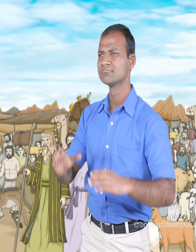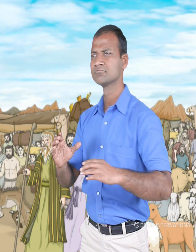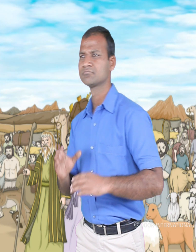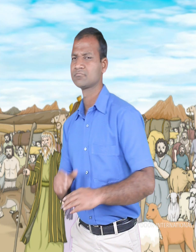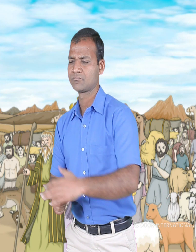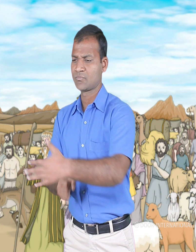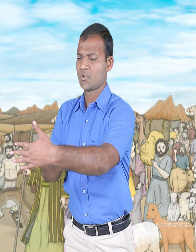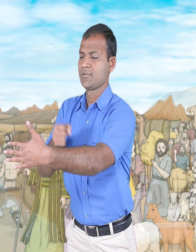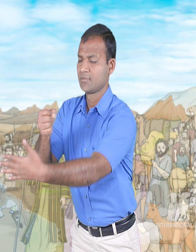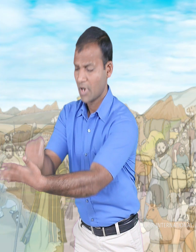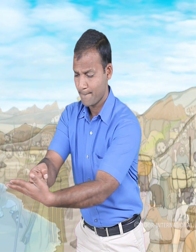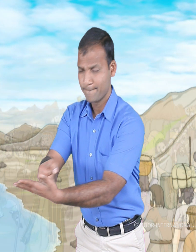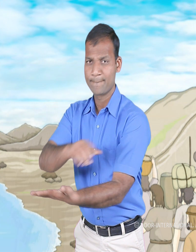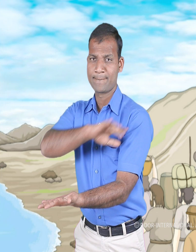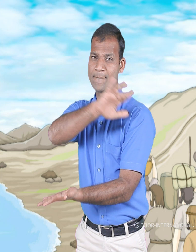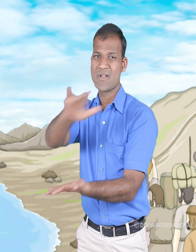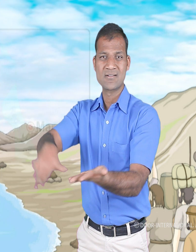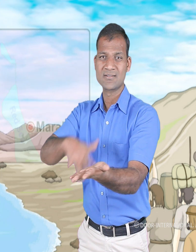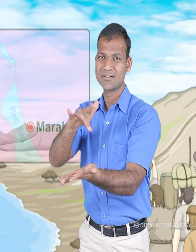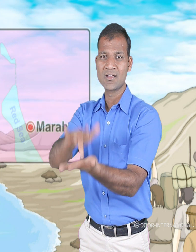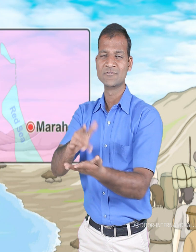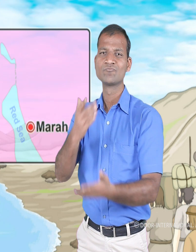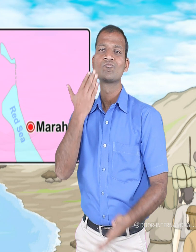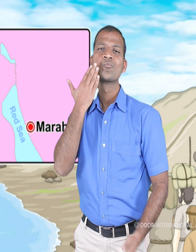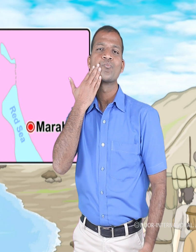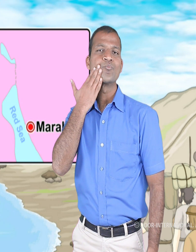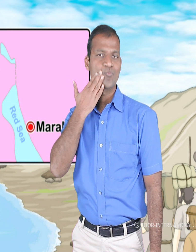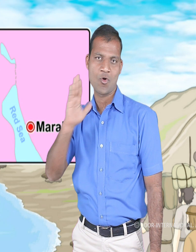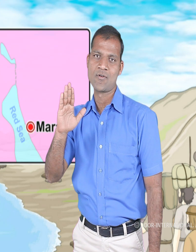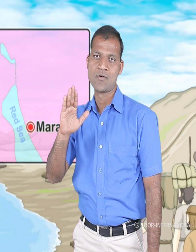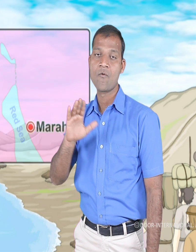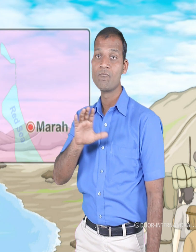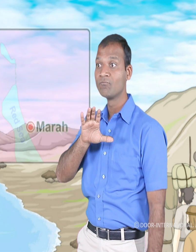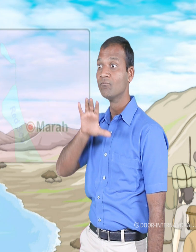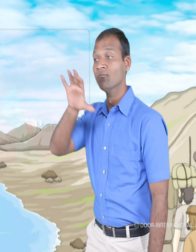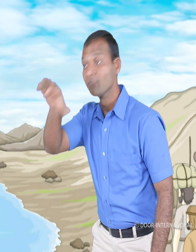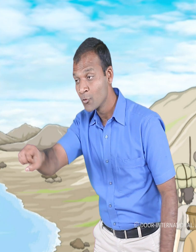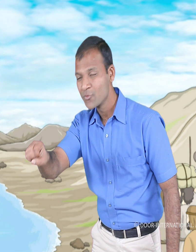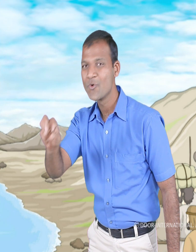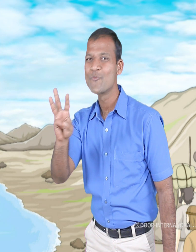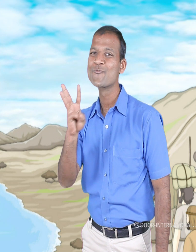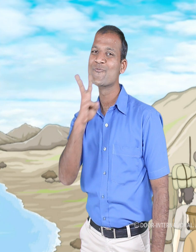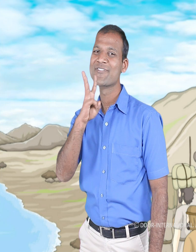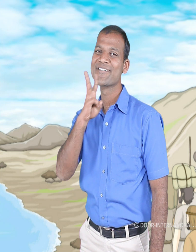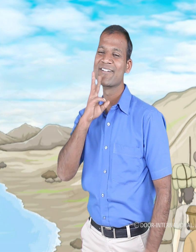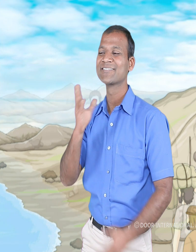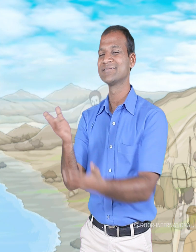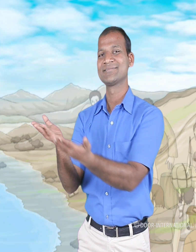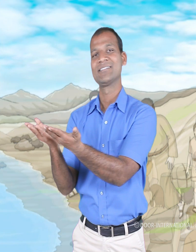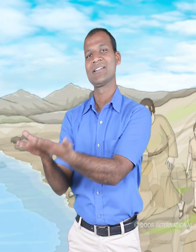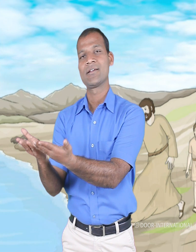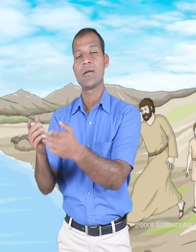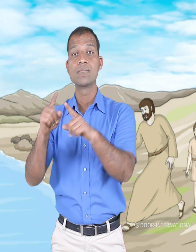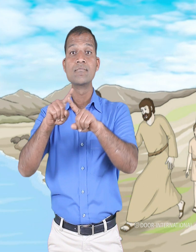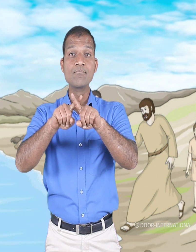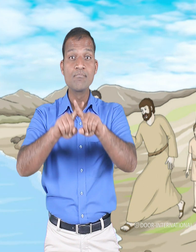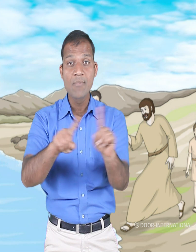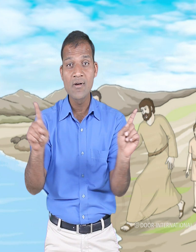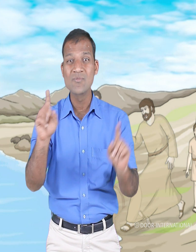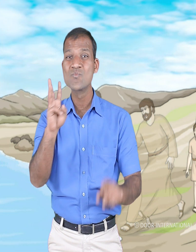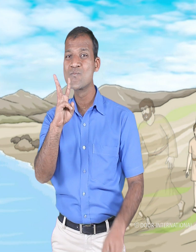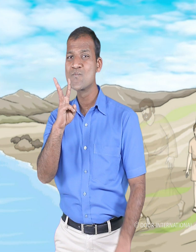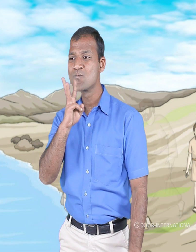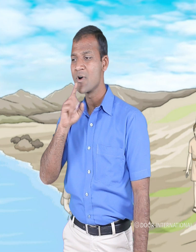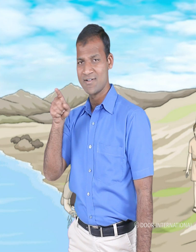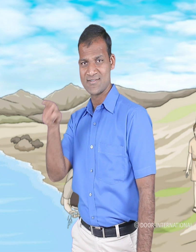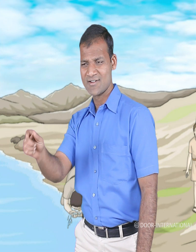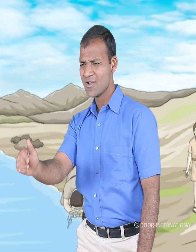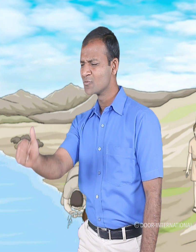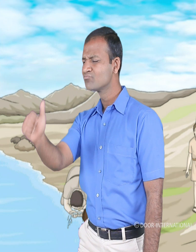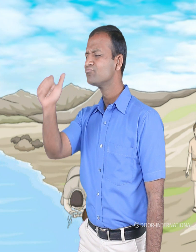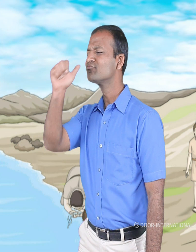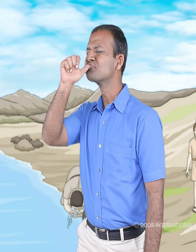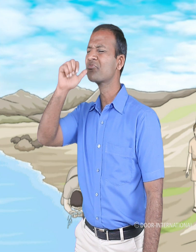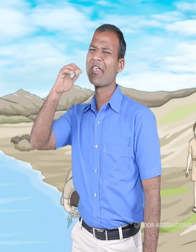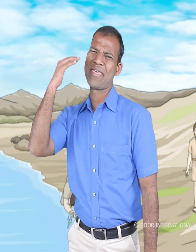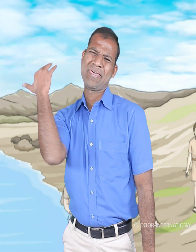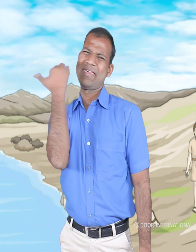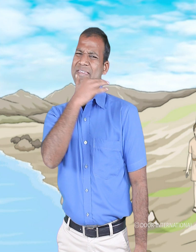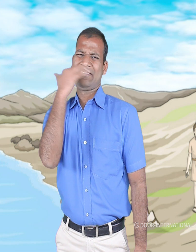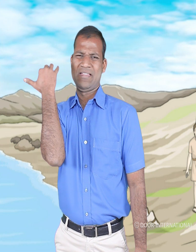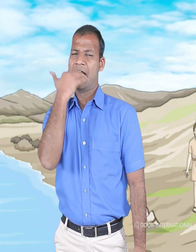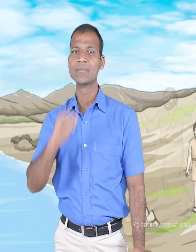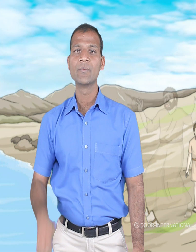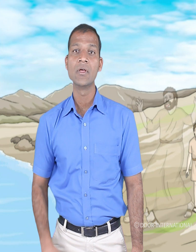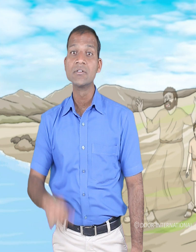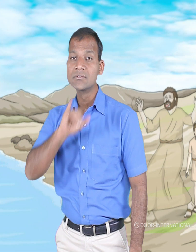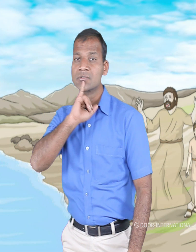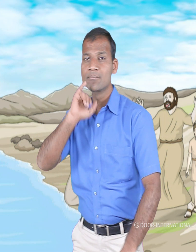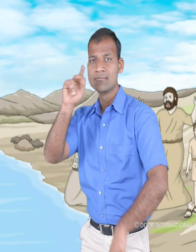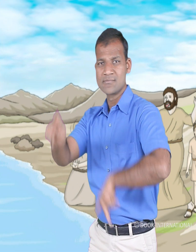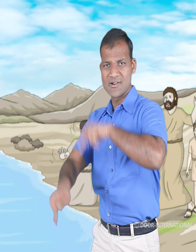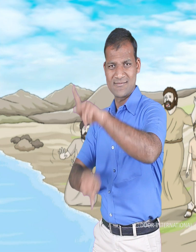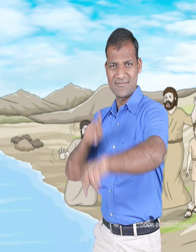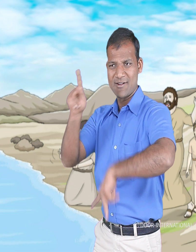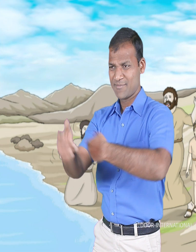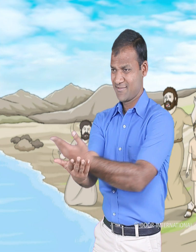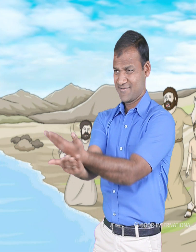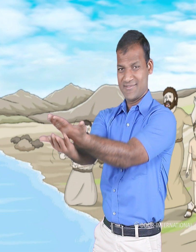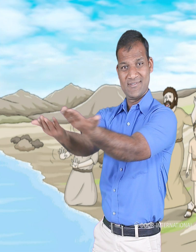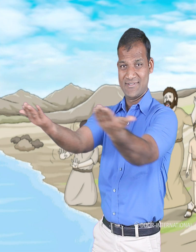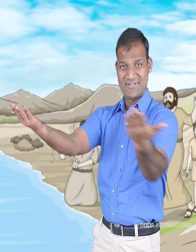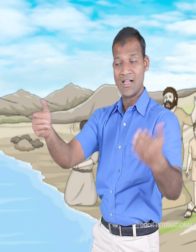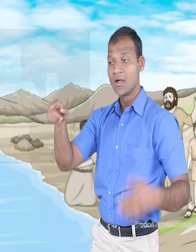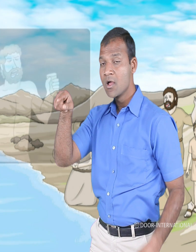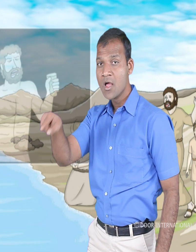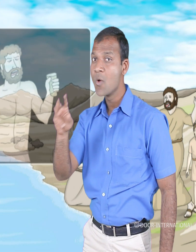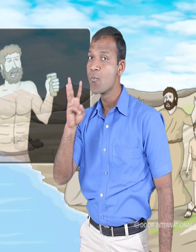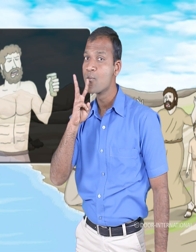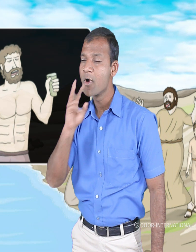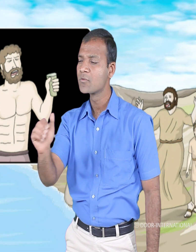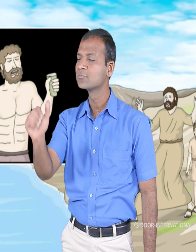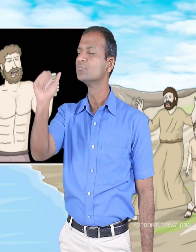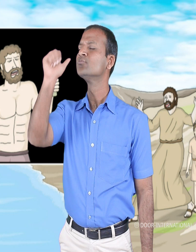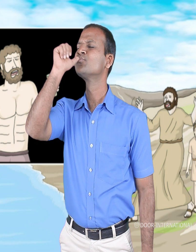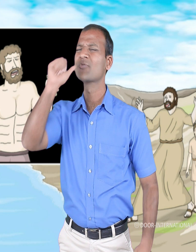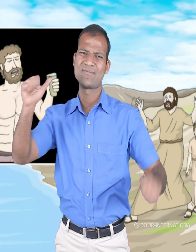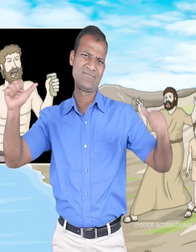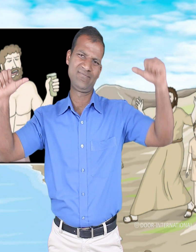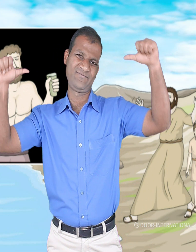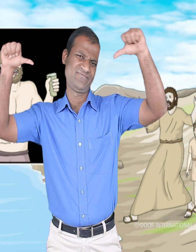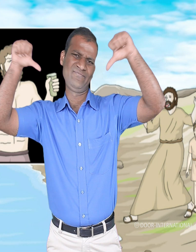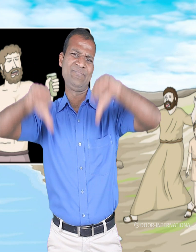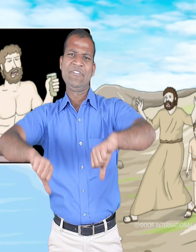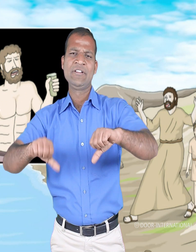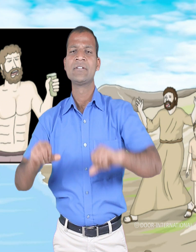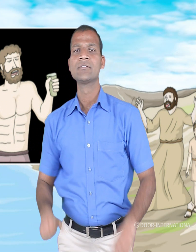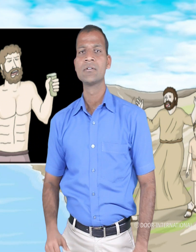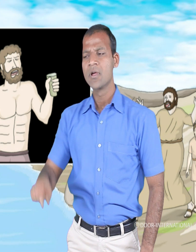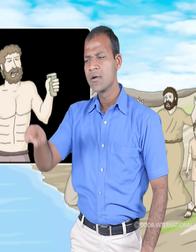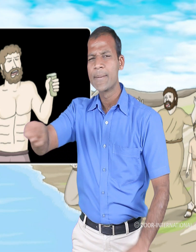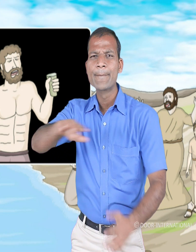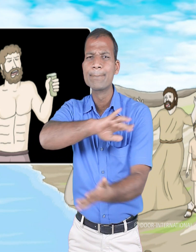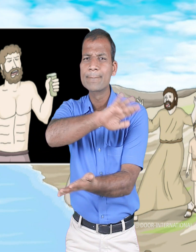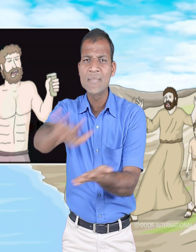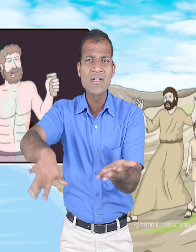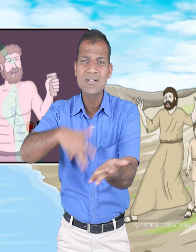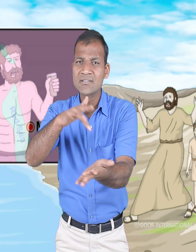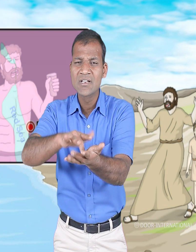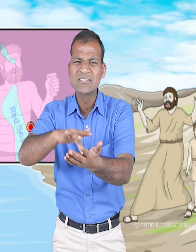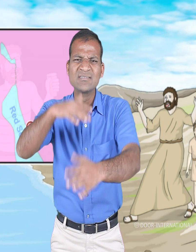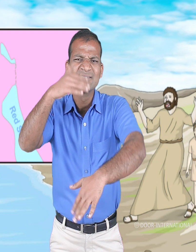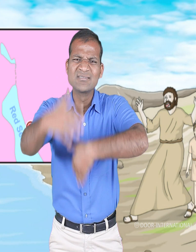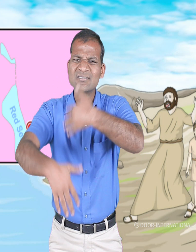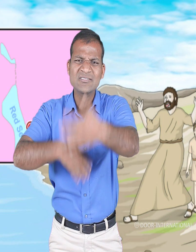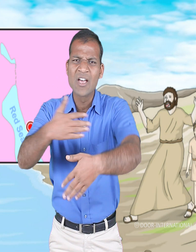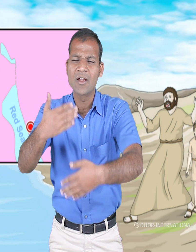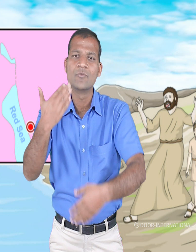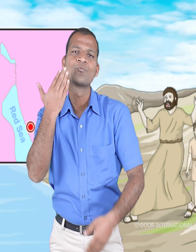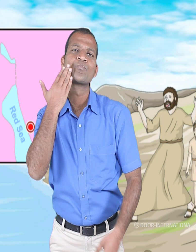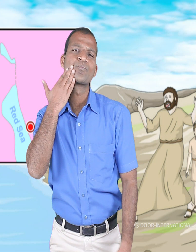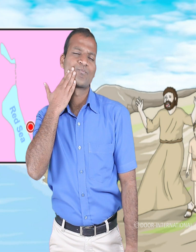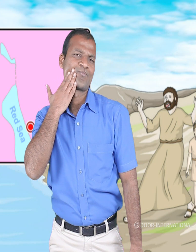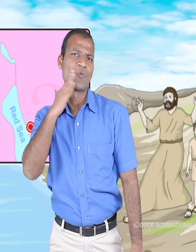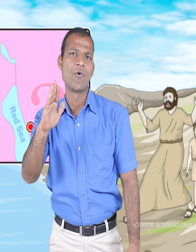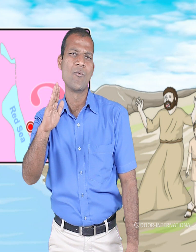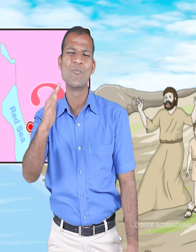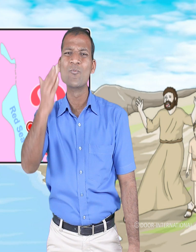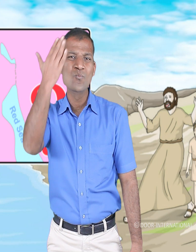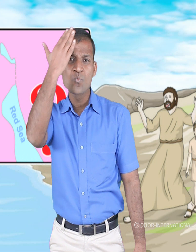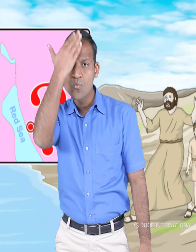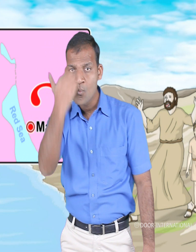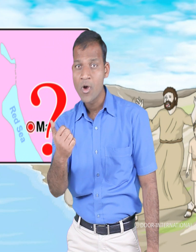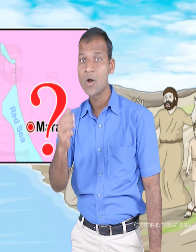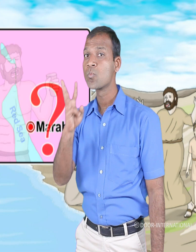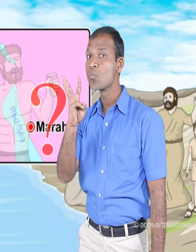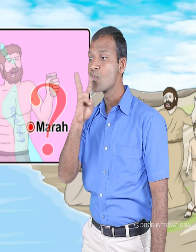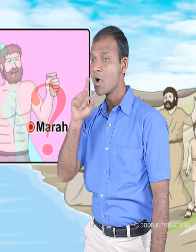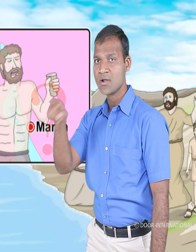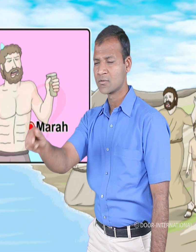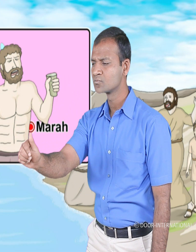And when they came to Marah, they could not drink the water there because it was bitter.